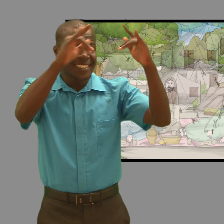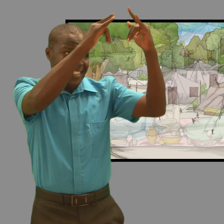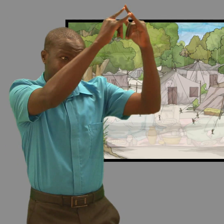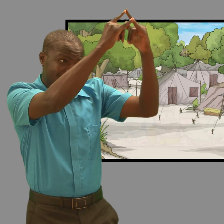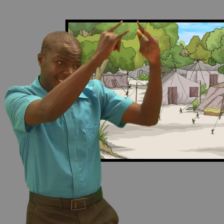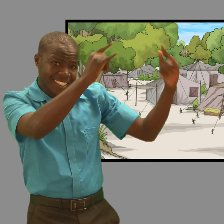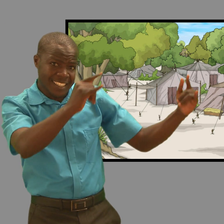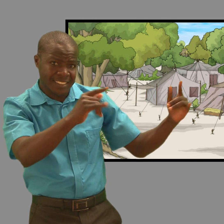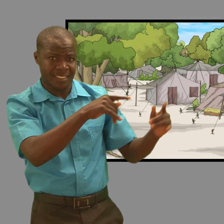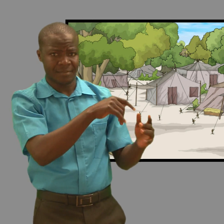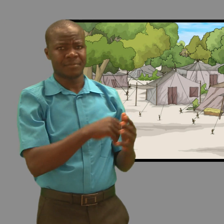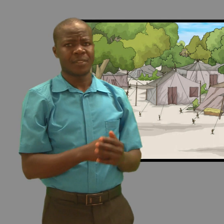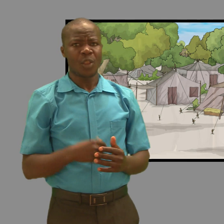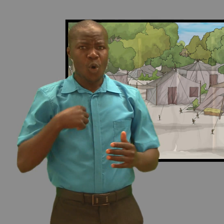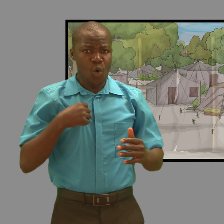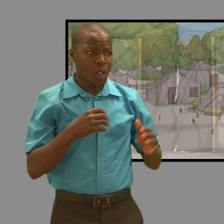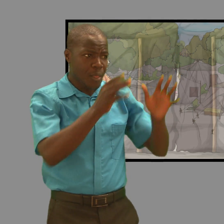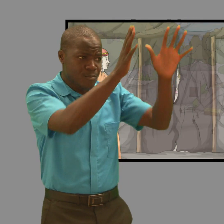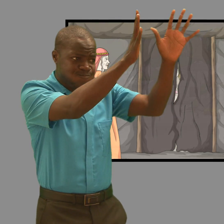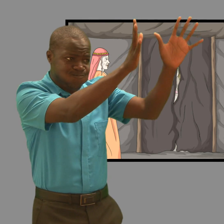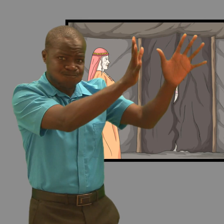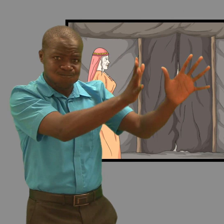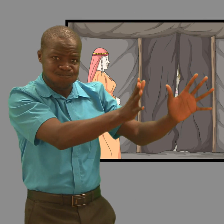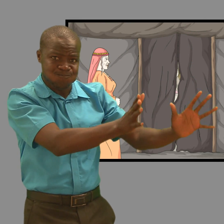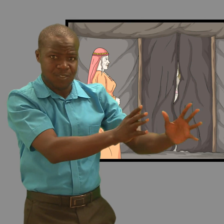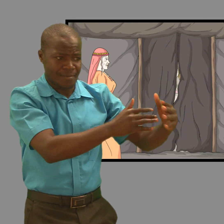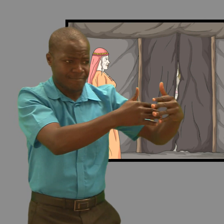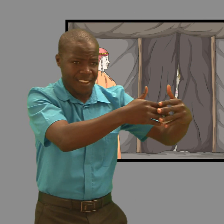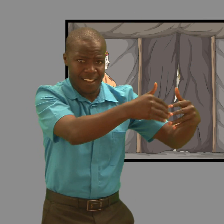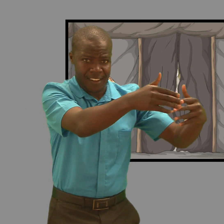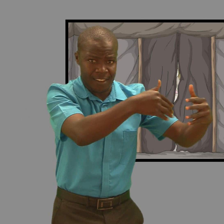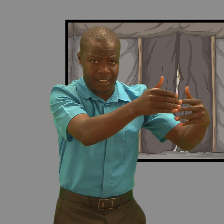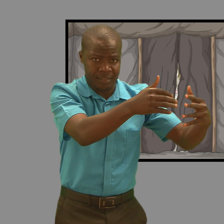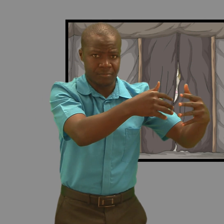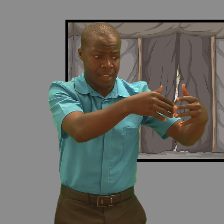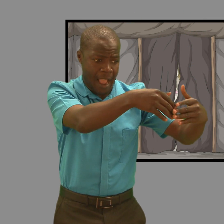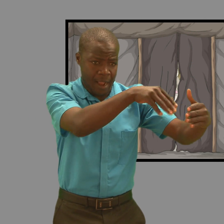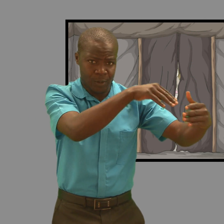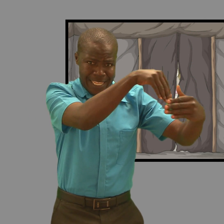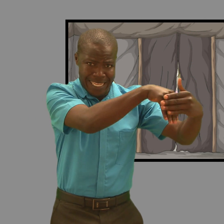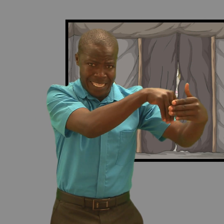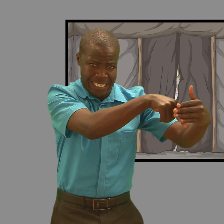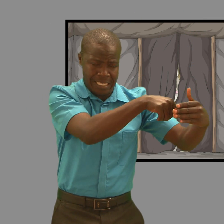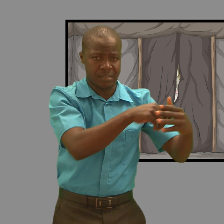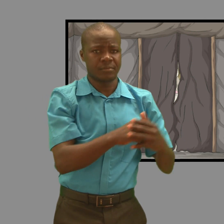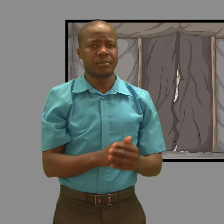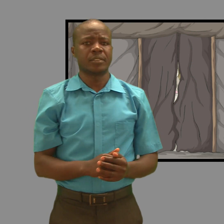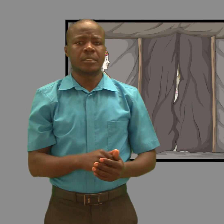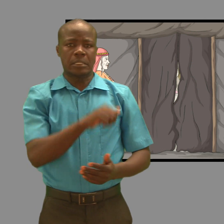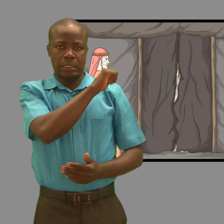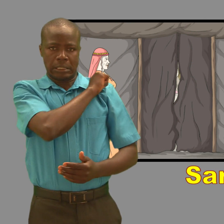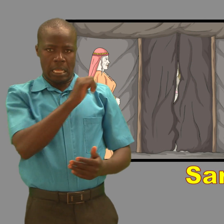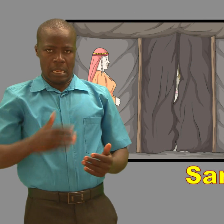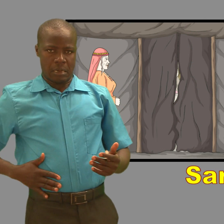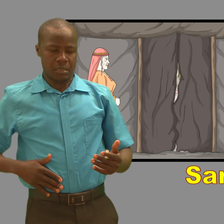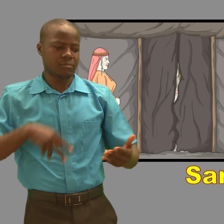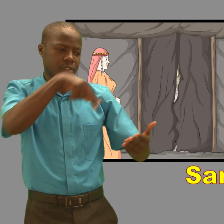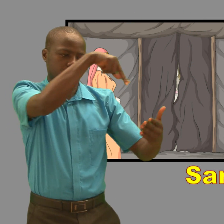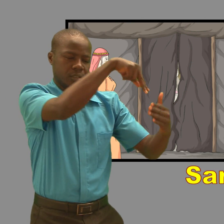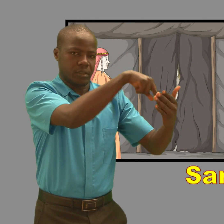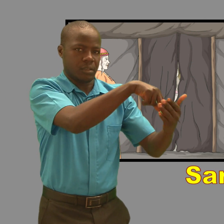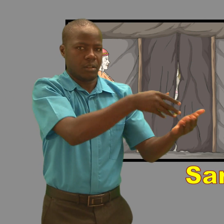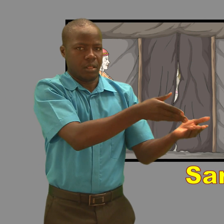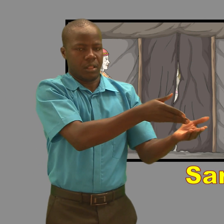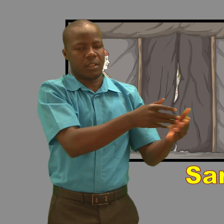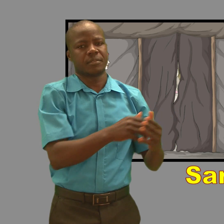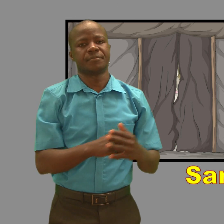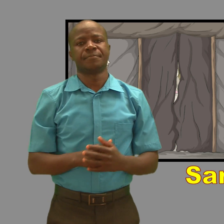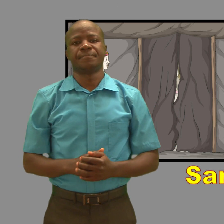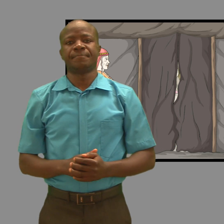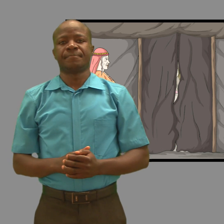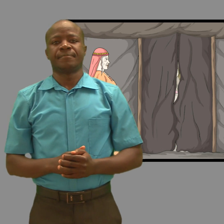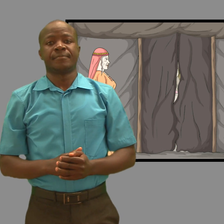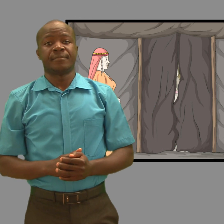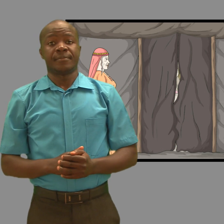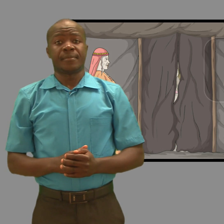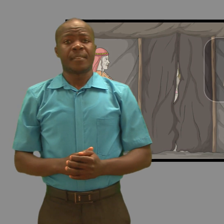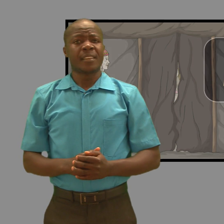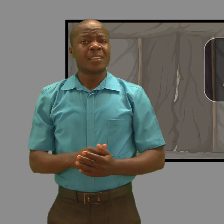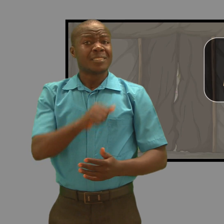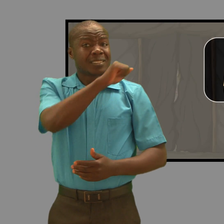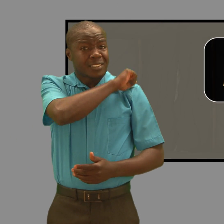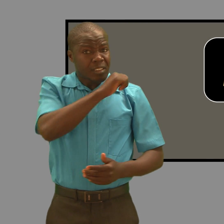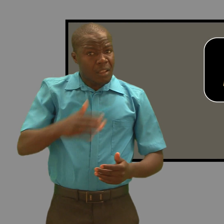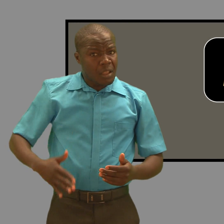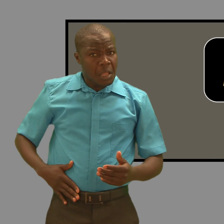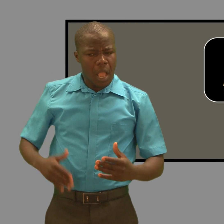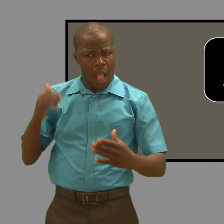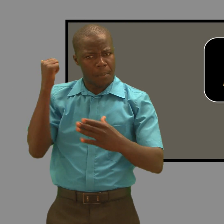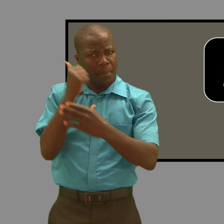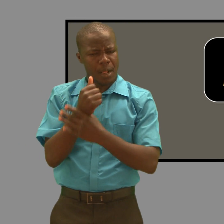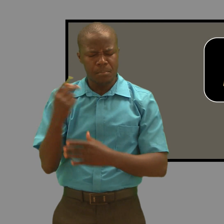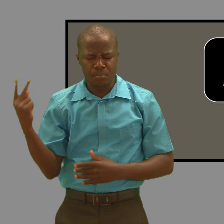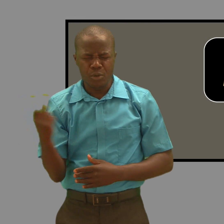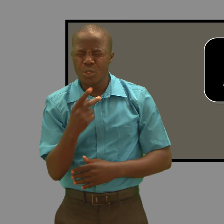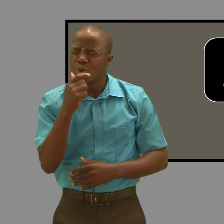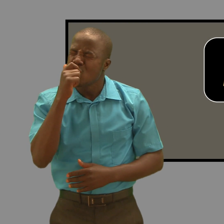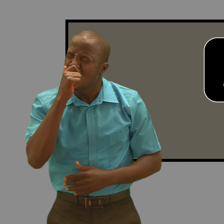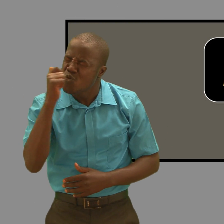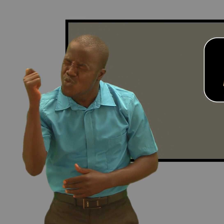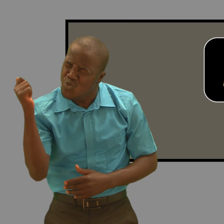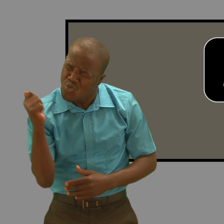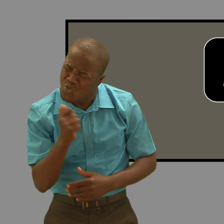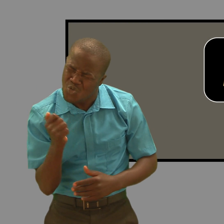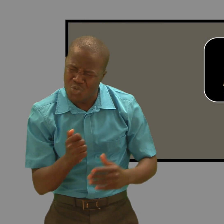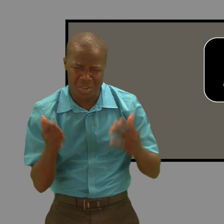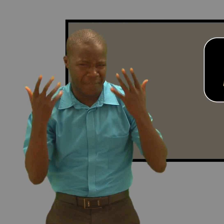they asked.